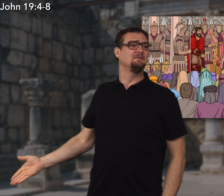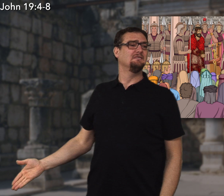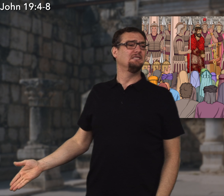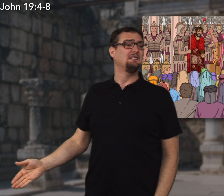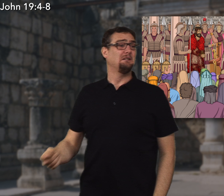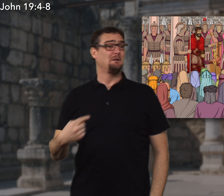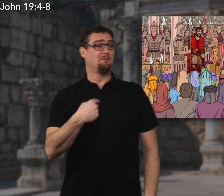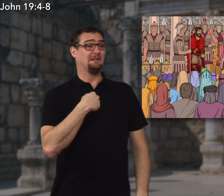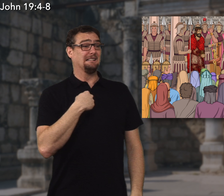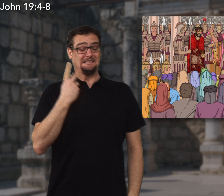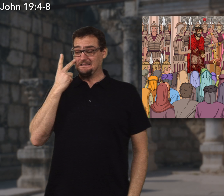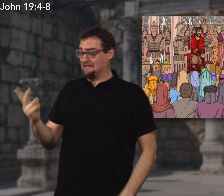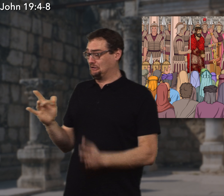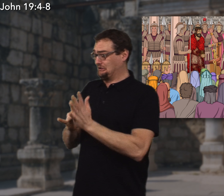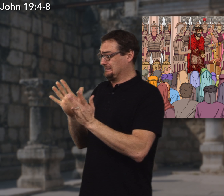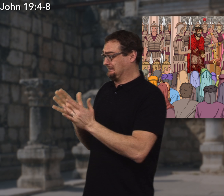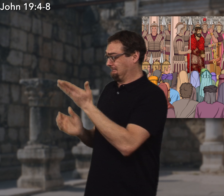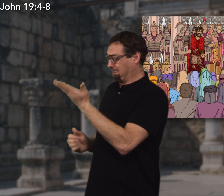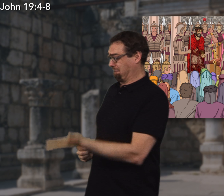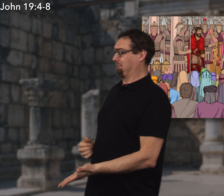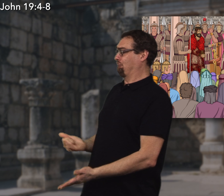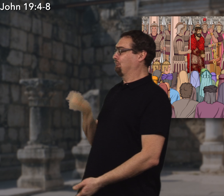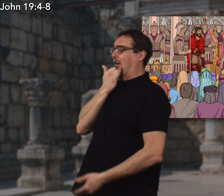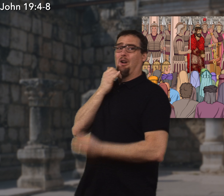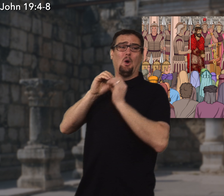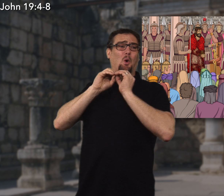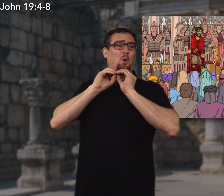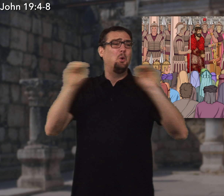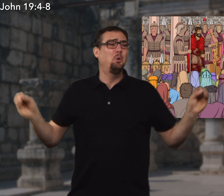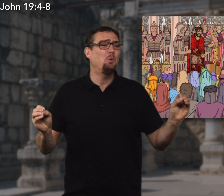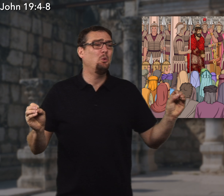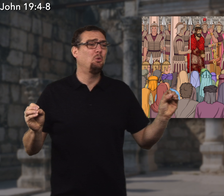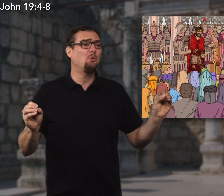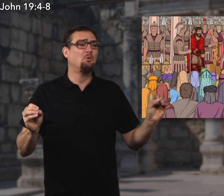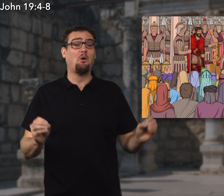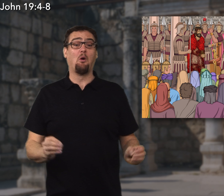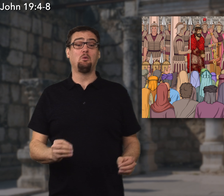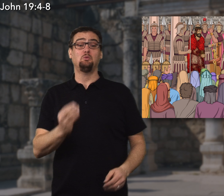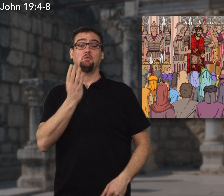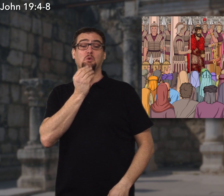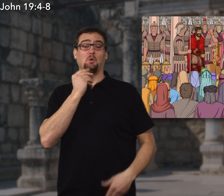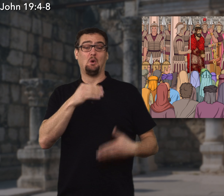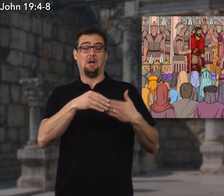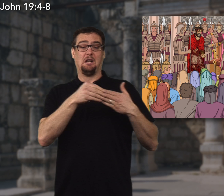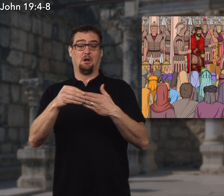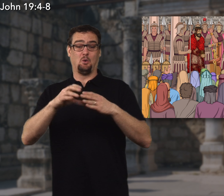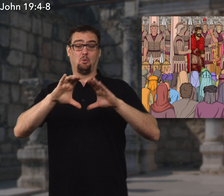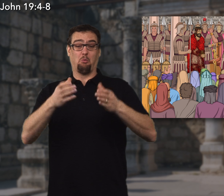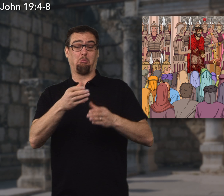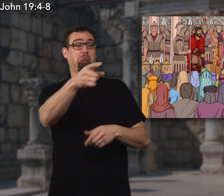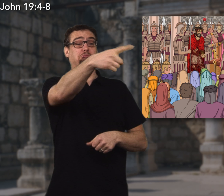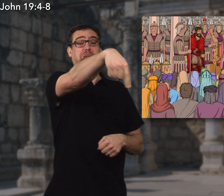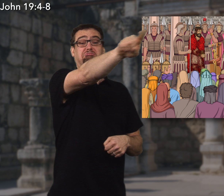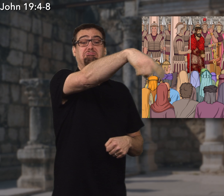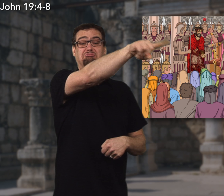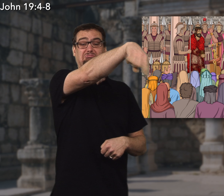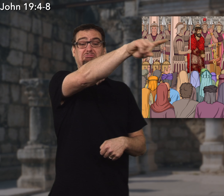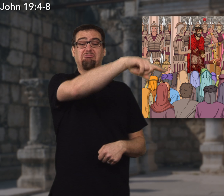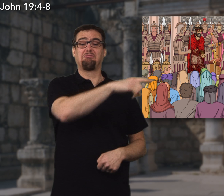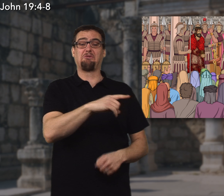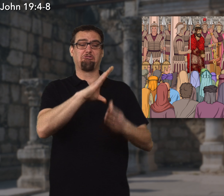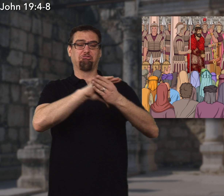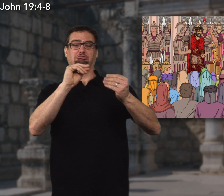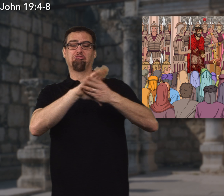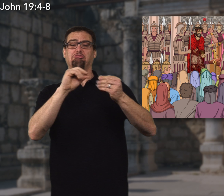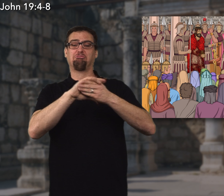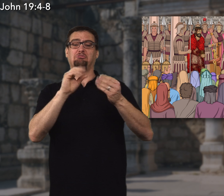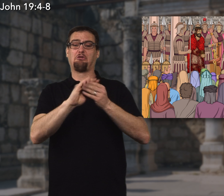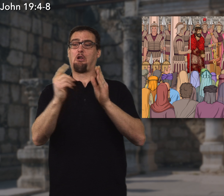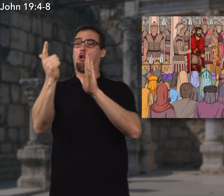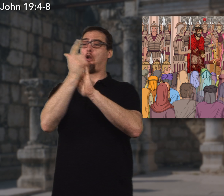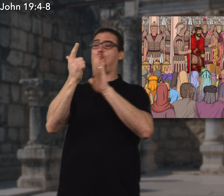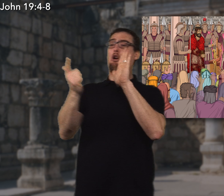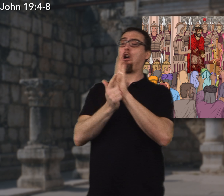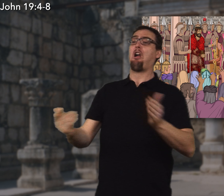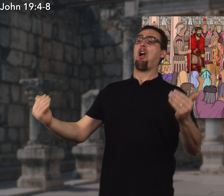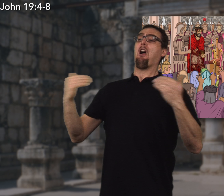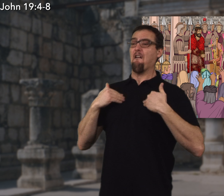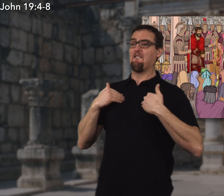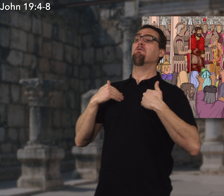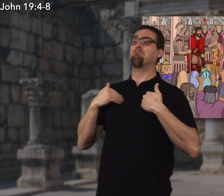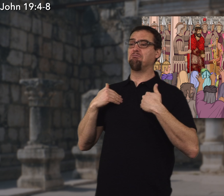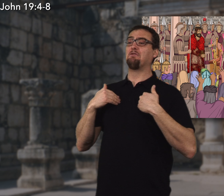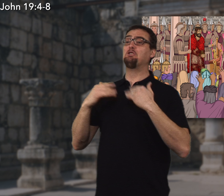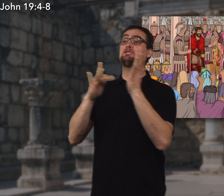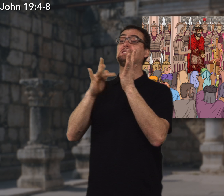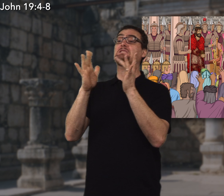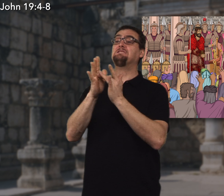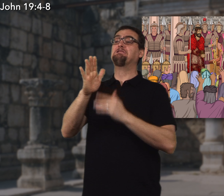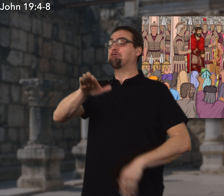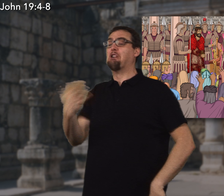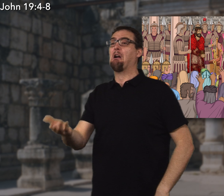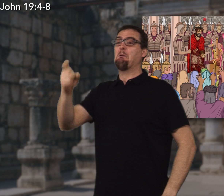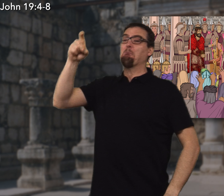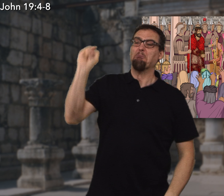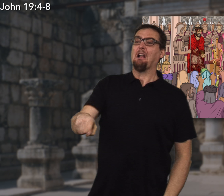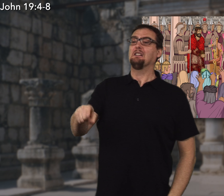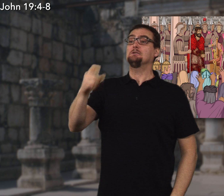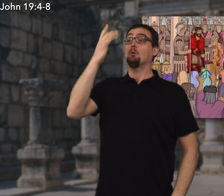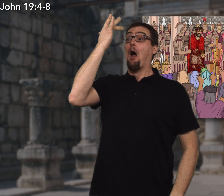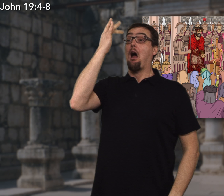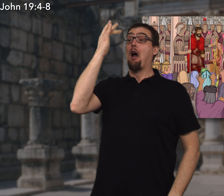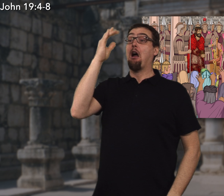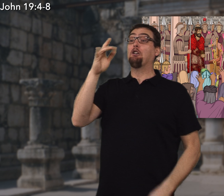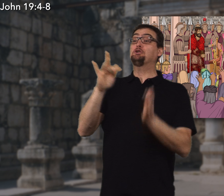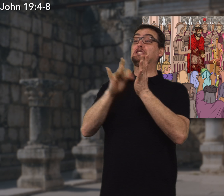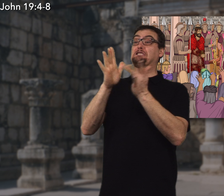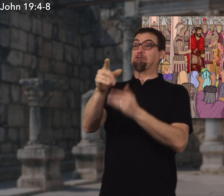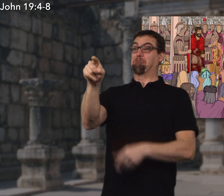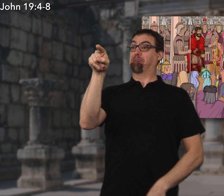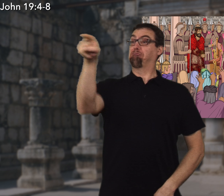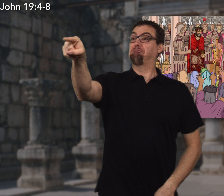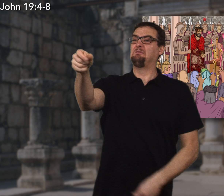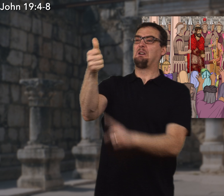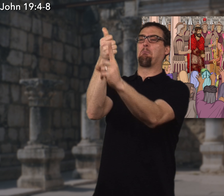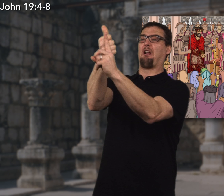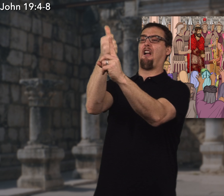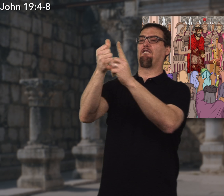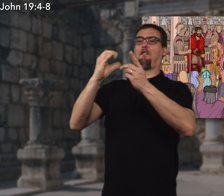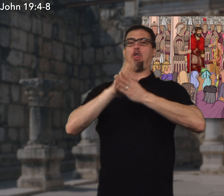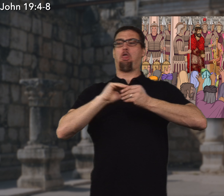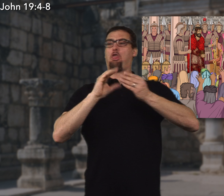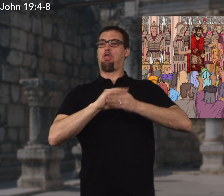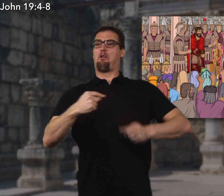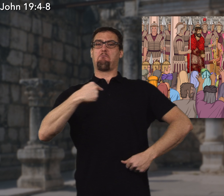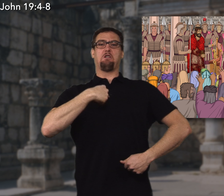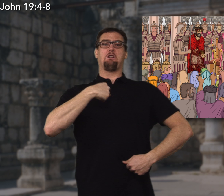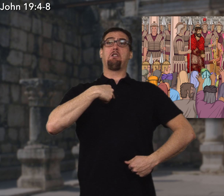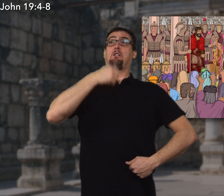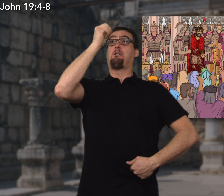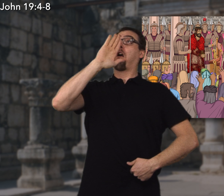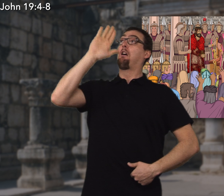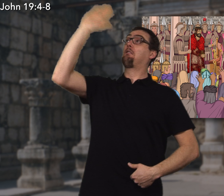“You take Him and crucify Him,” Pilate replied, “for I find no basis for a charge against Him.”